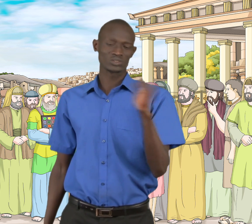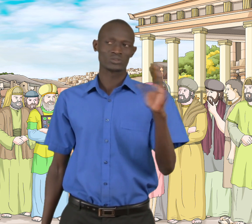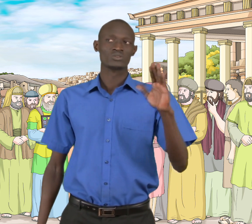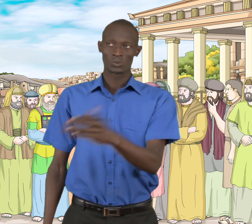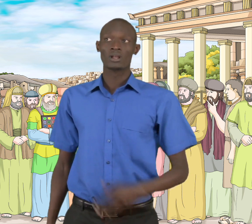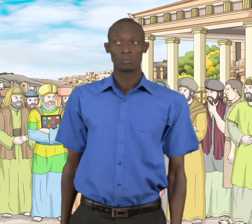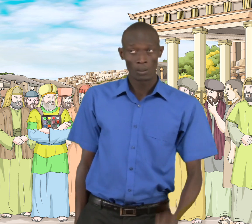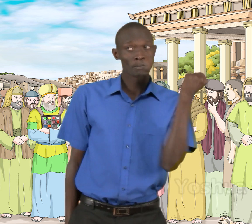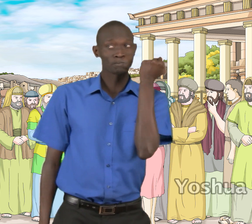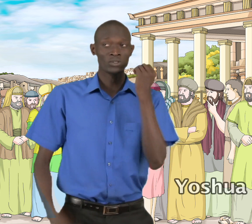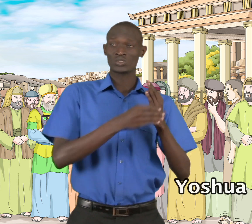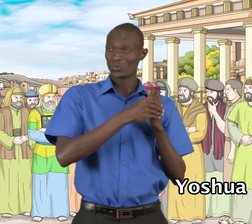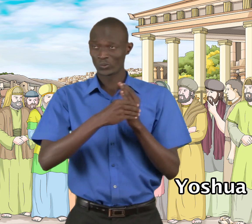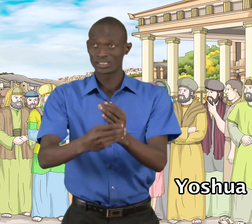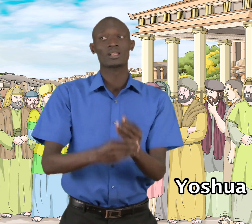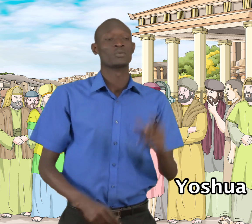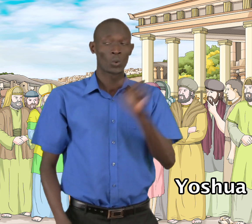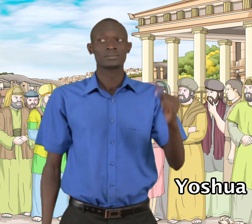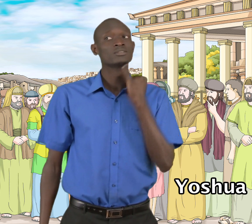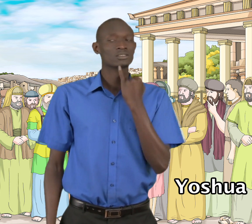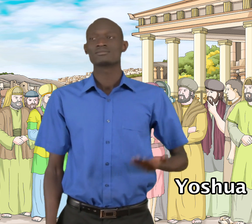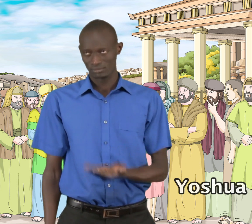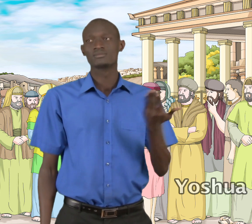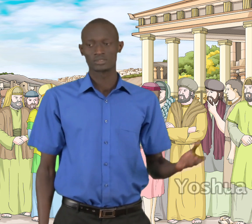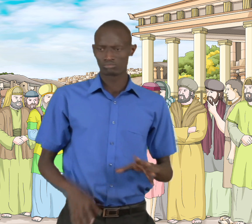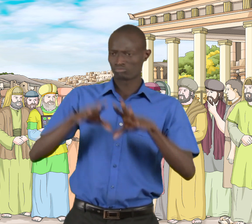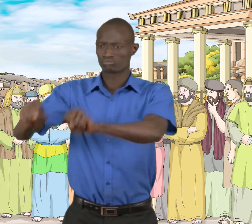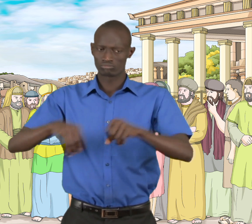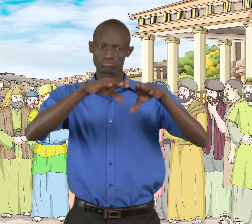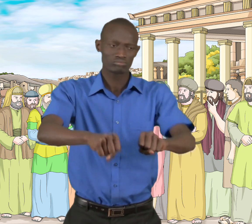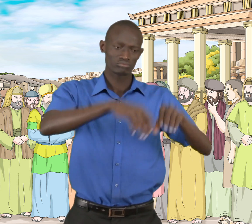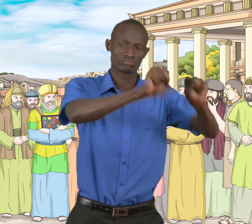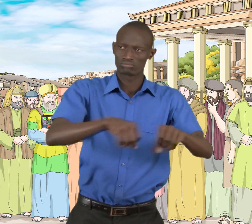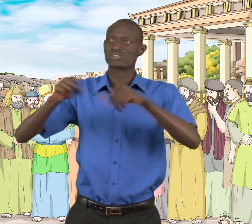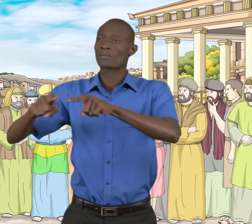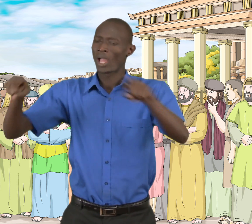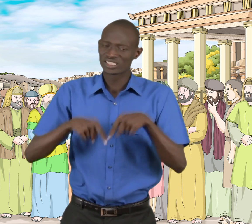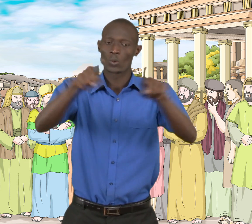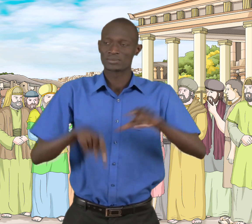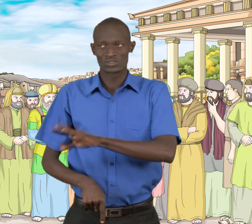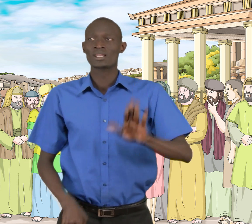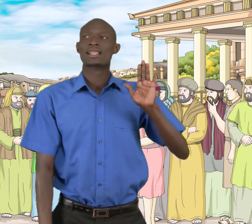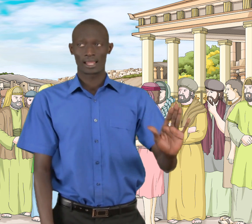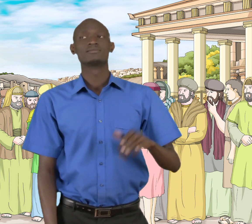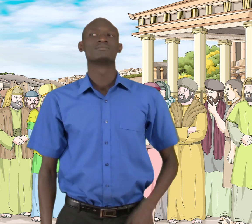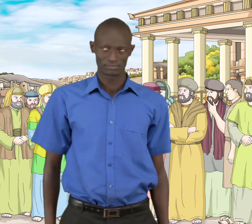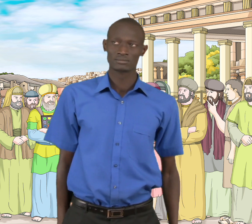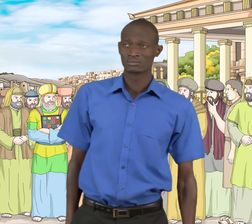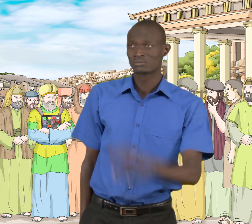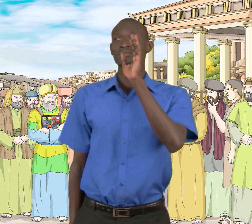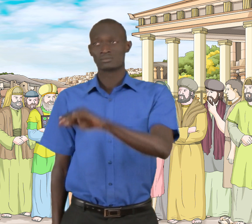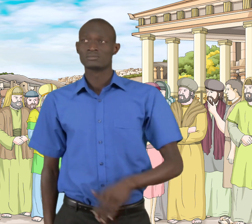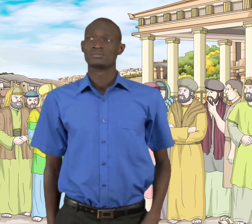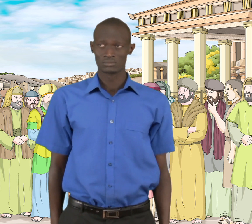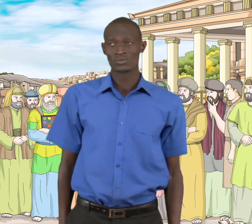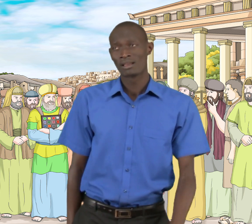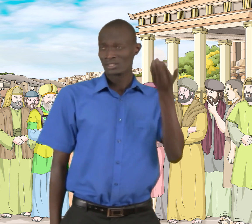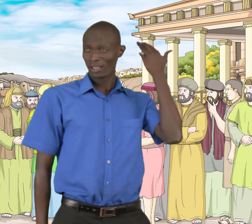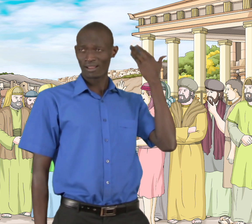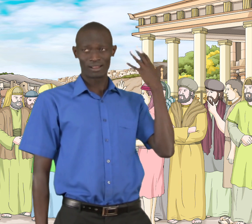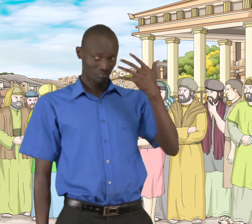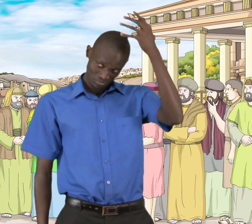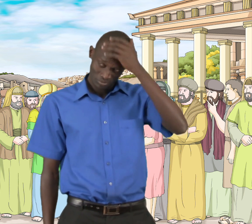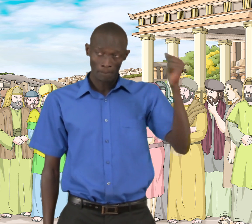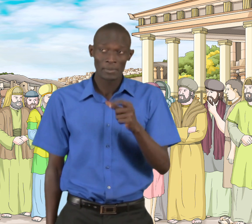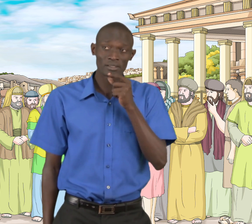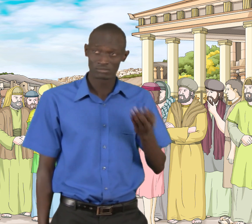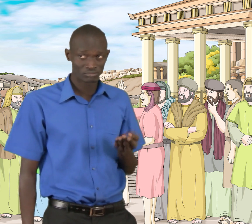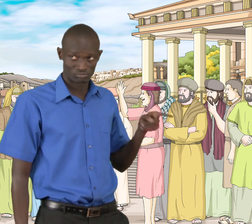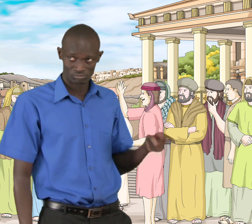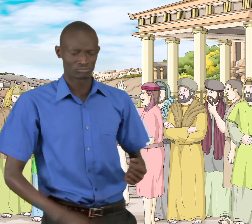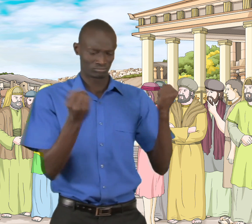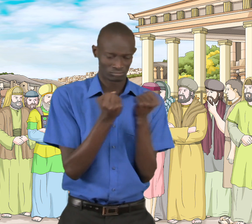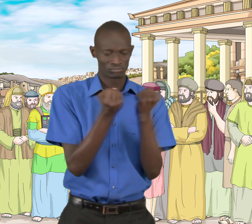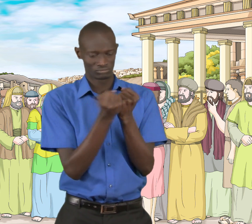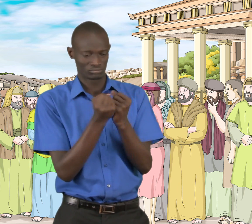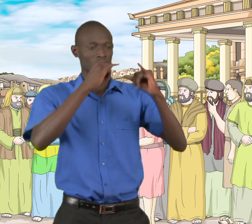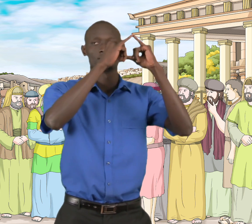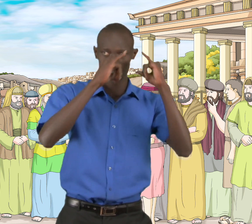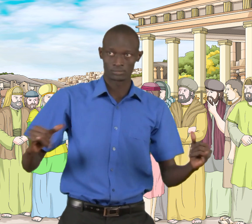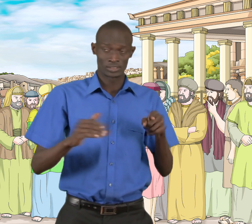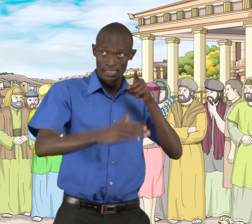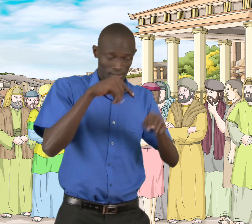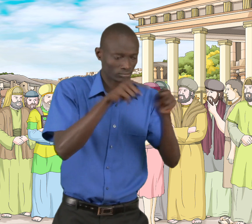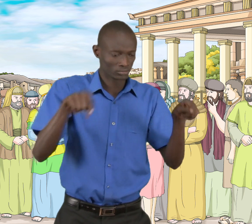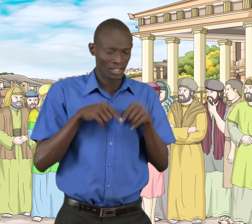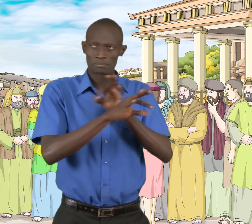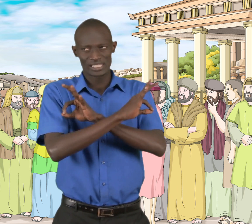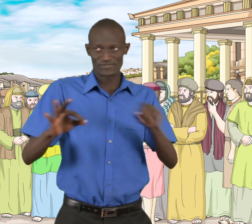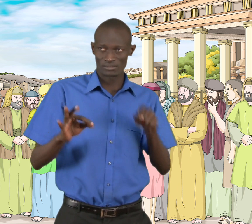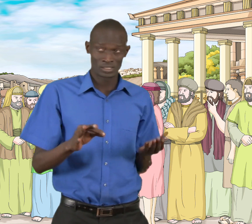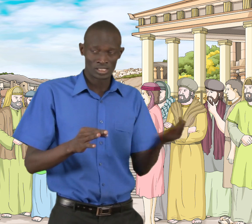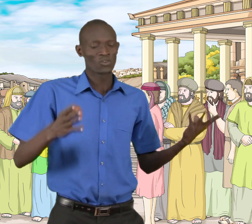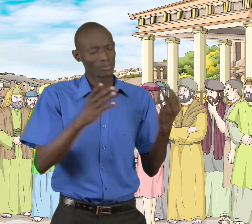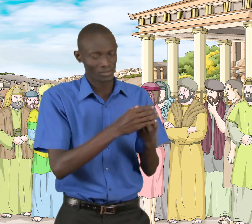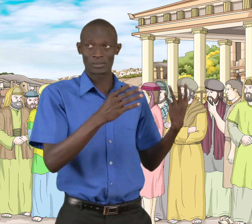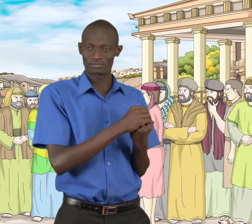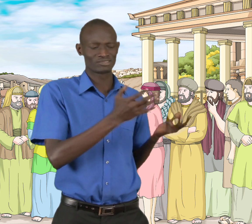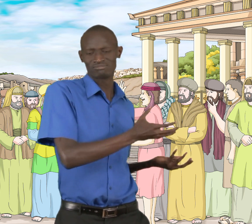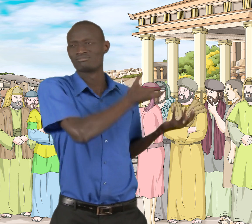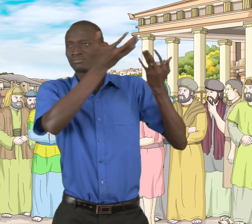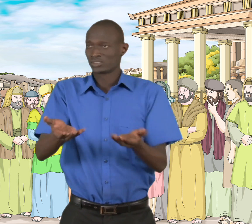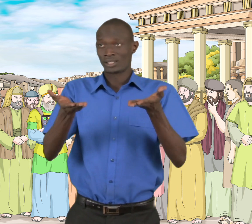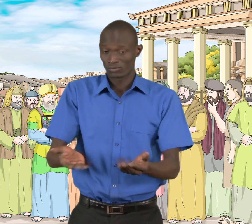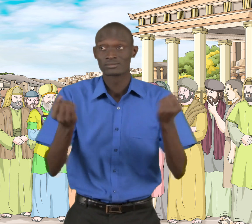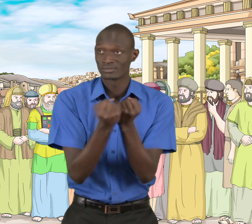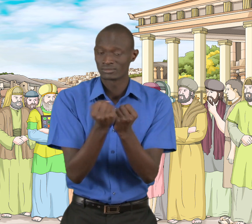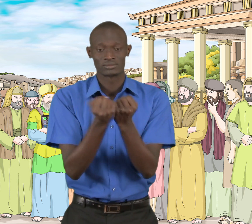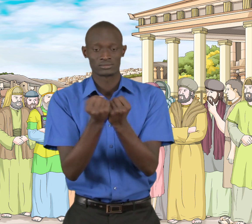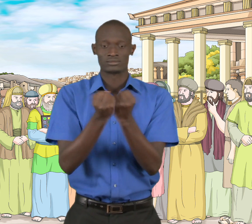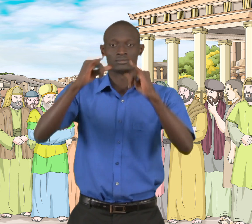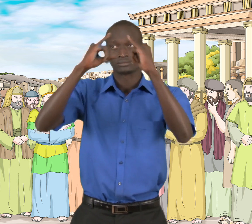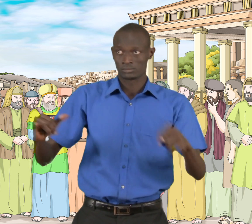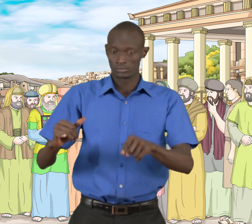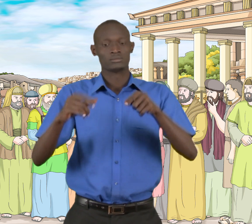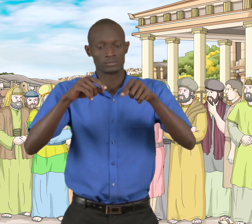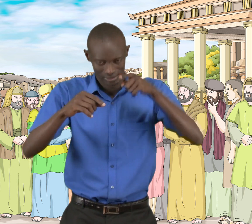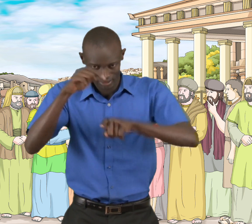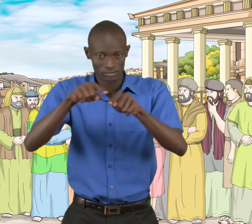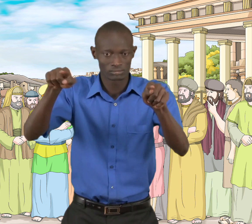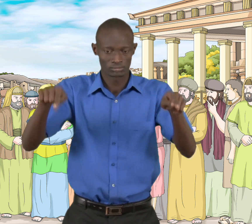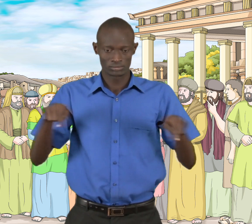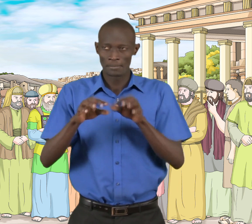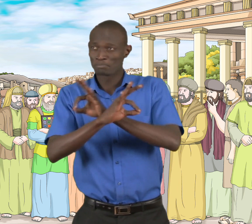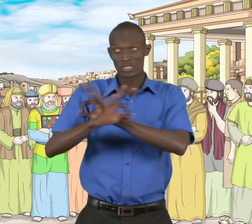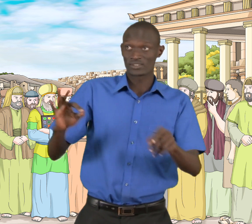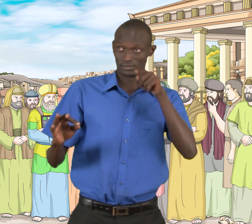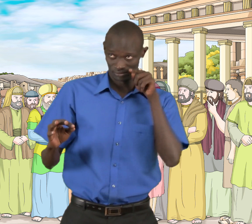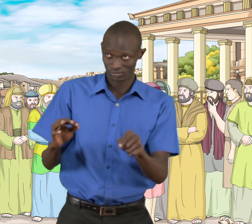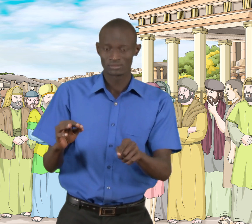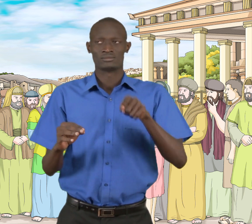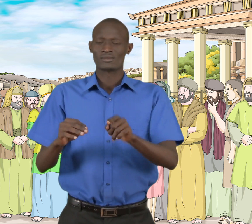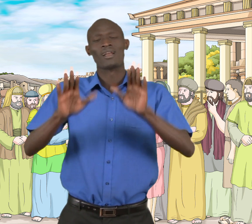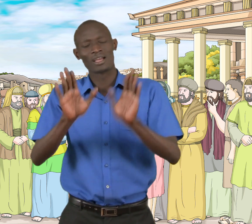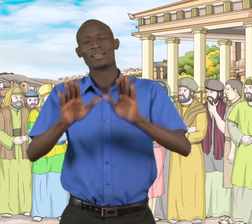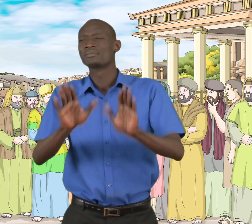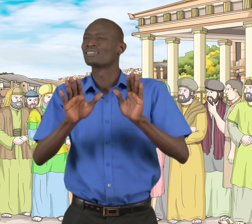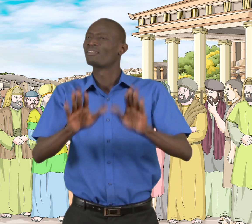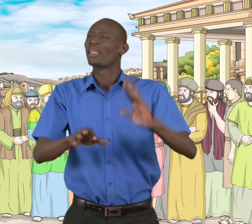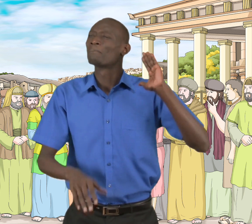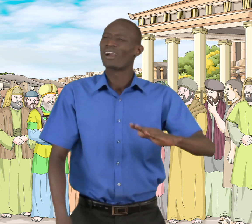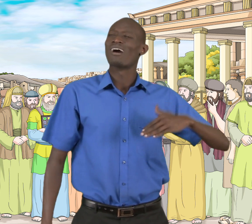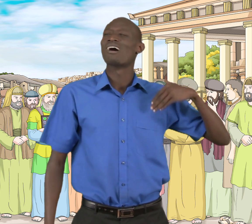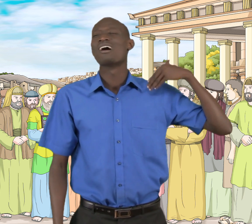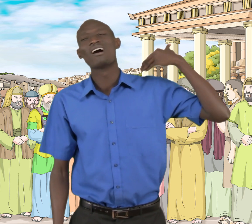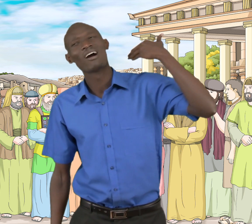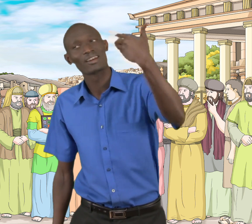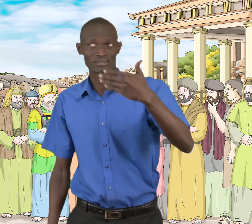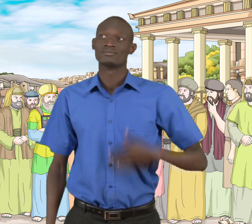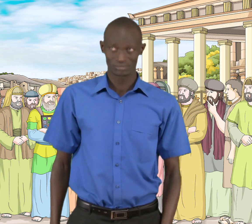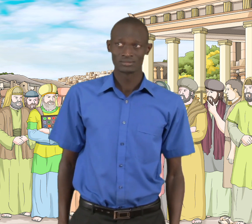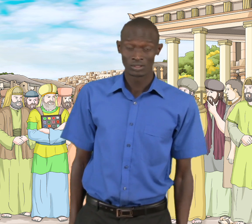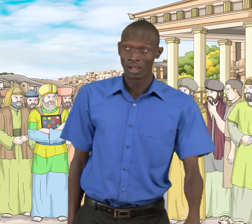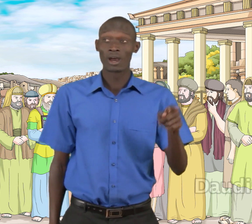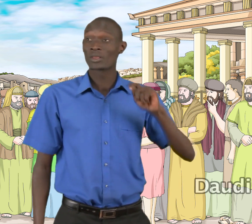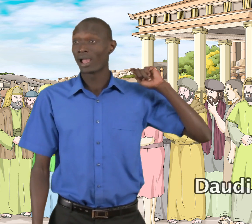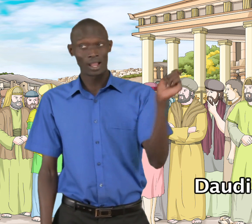And our fathers who received it brought it in with Joshua when they dispossessed the nations God drove out before them.